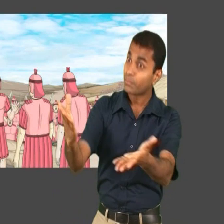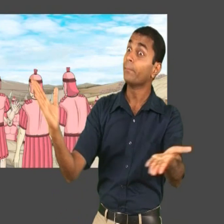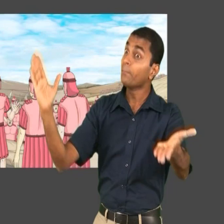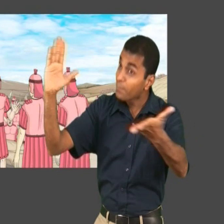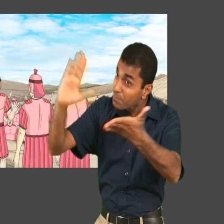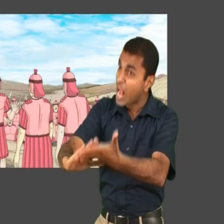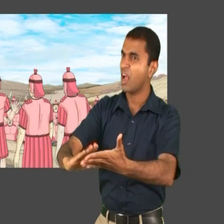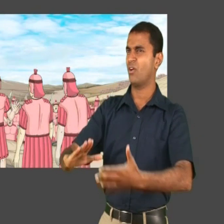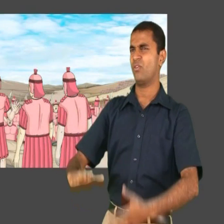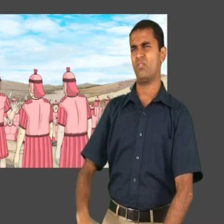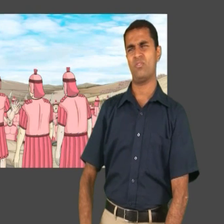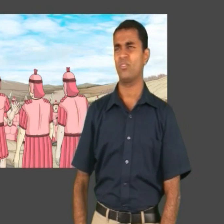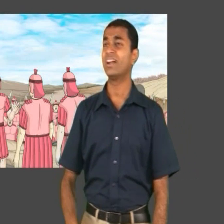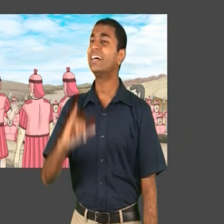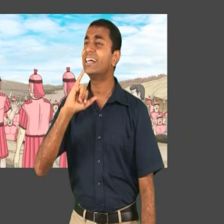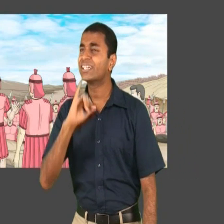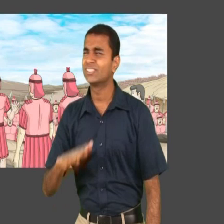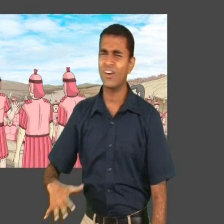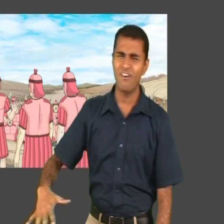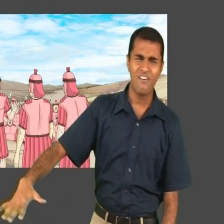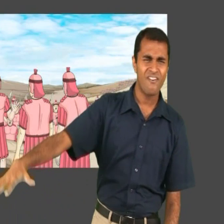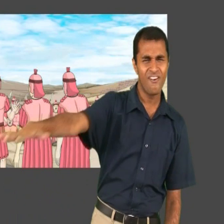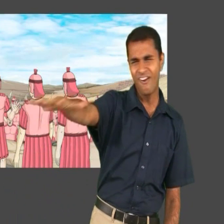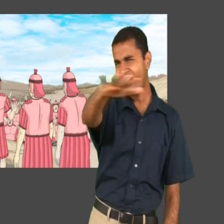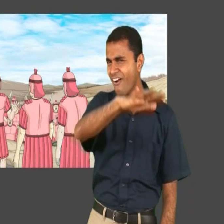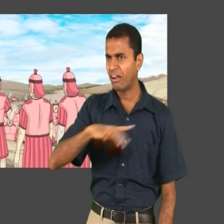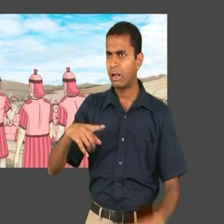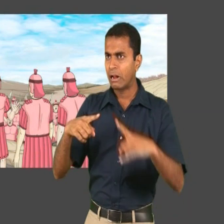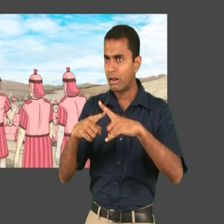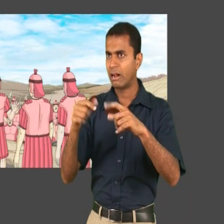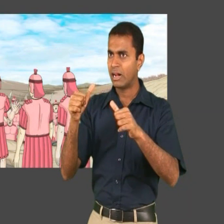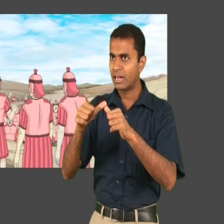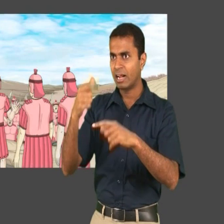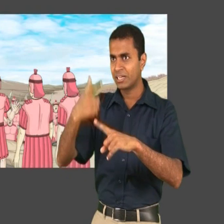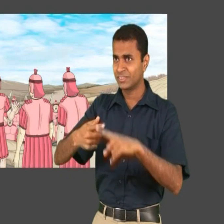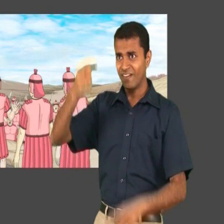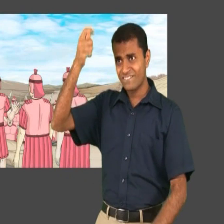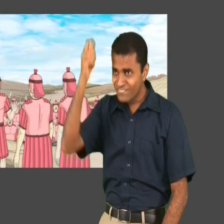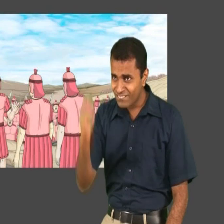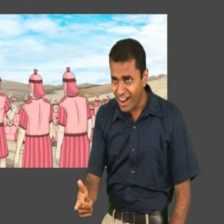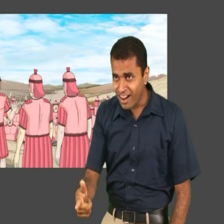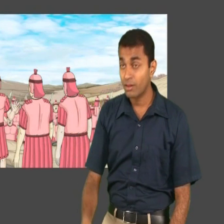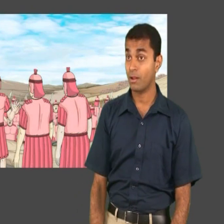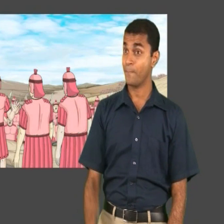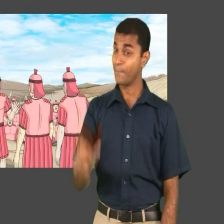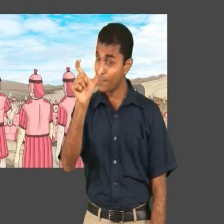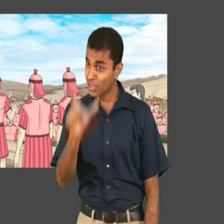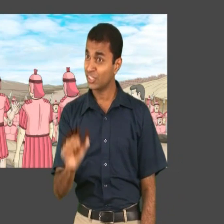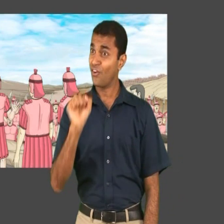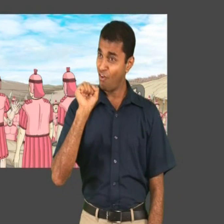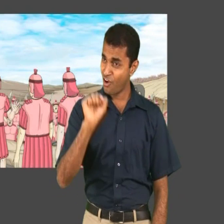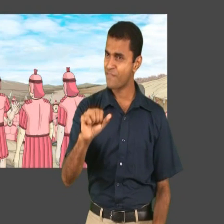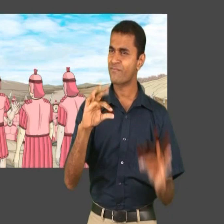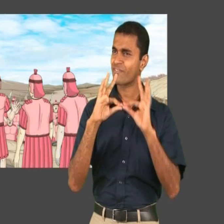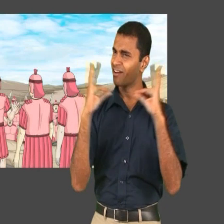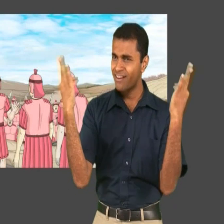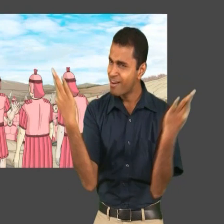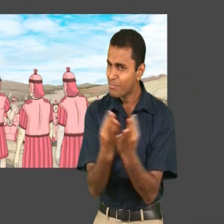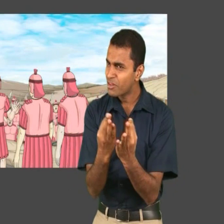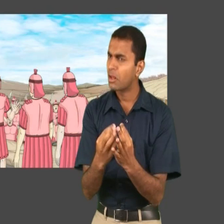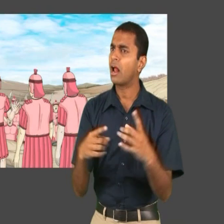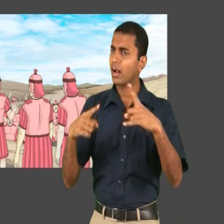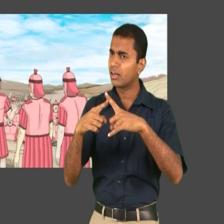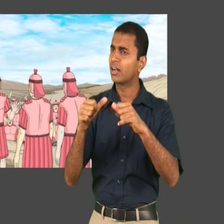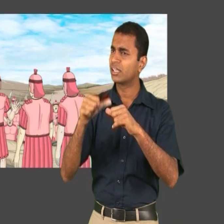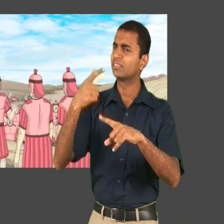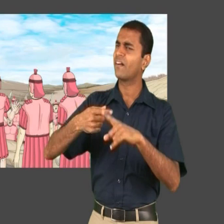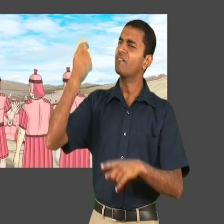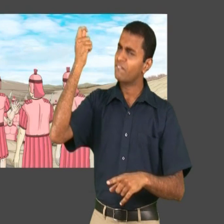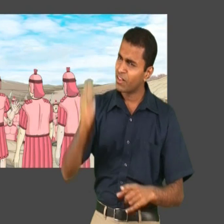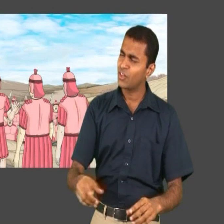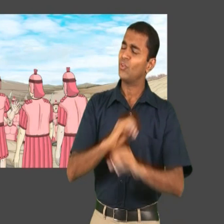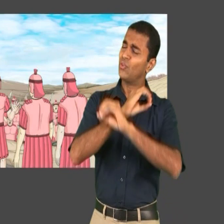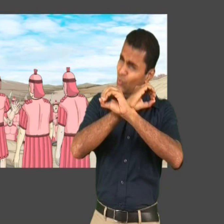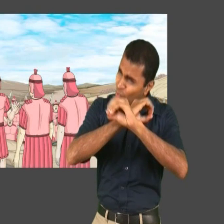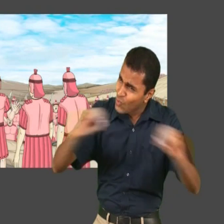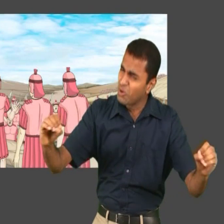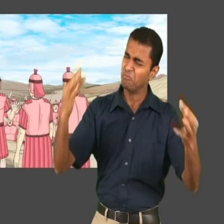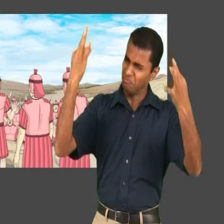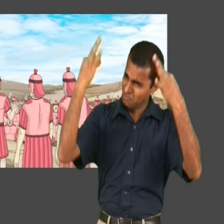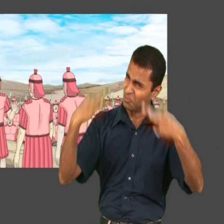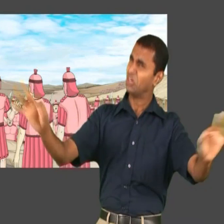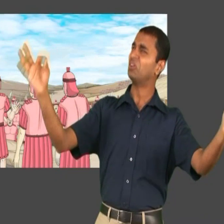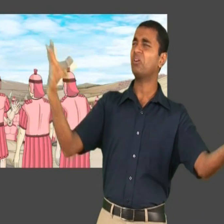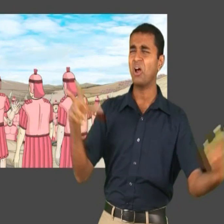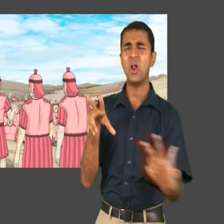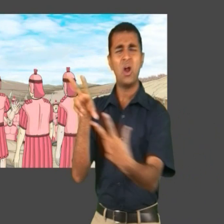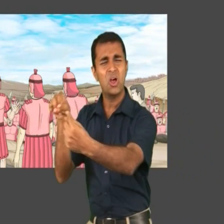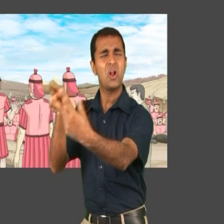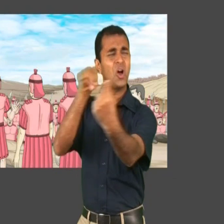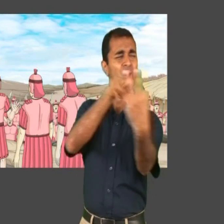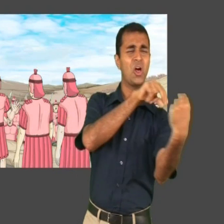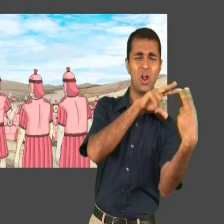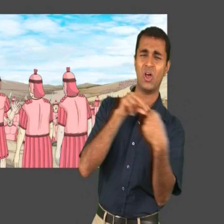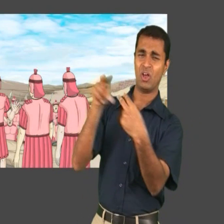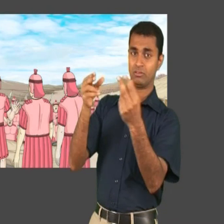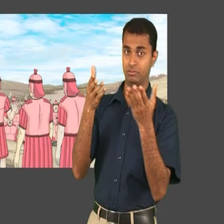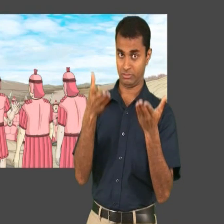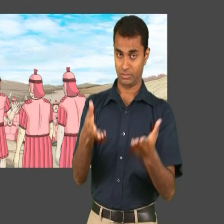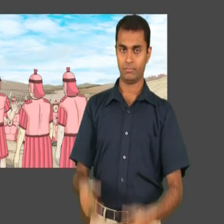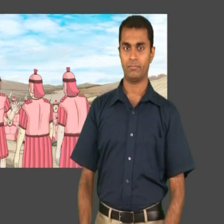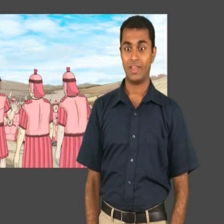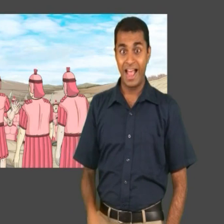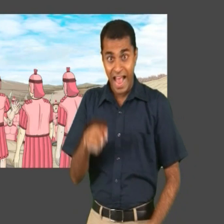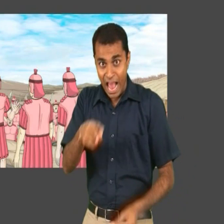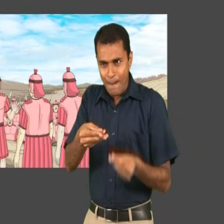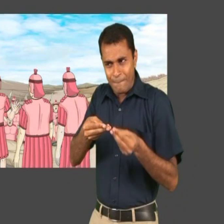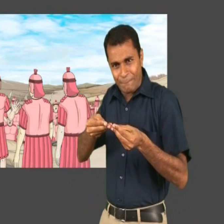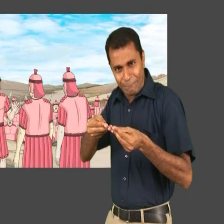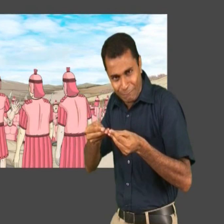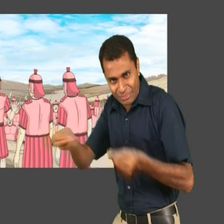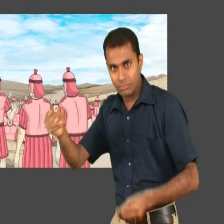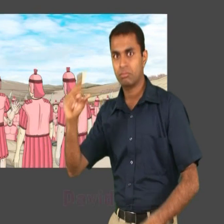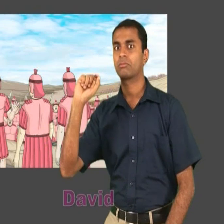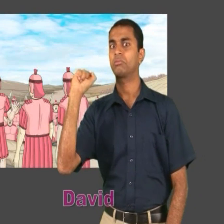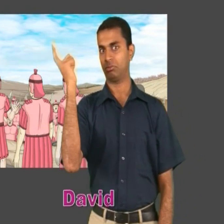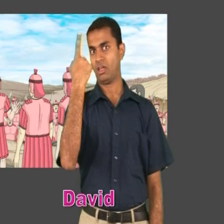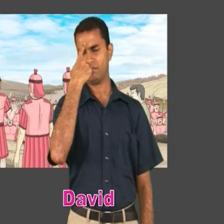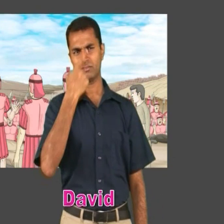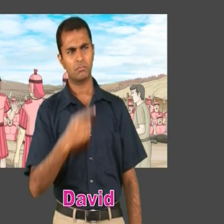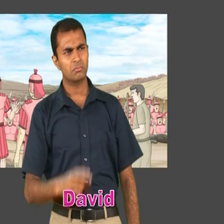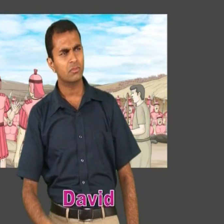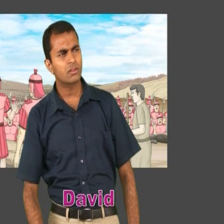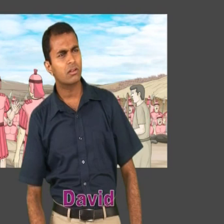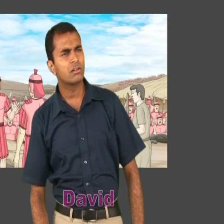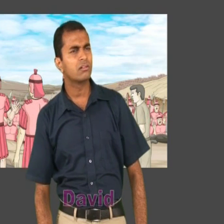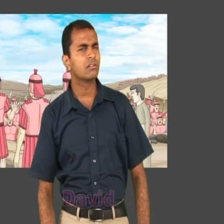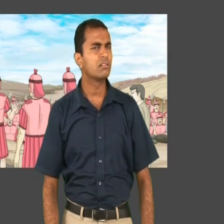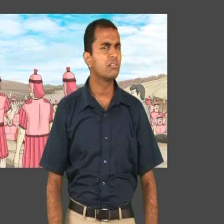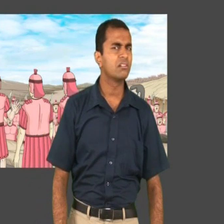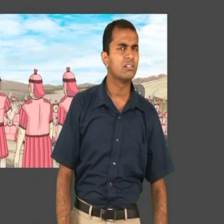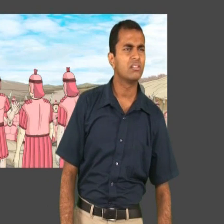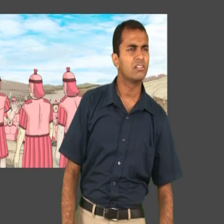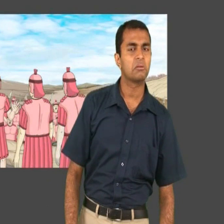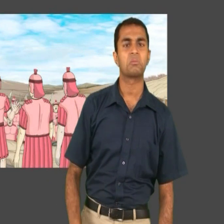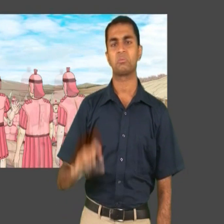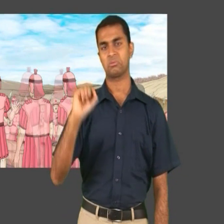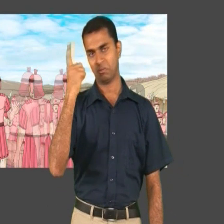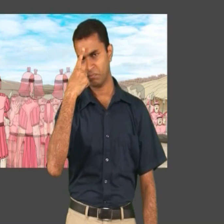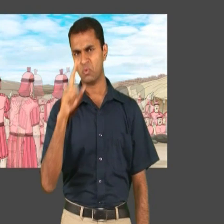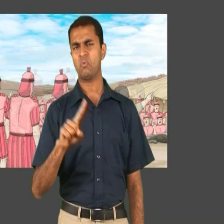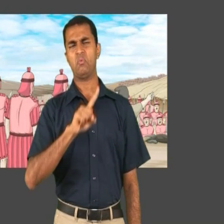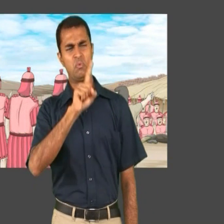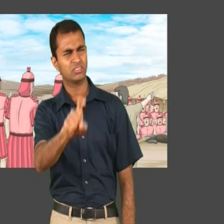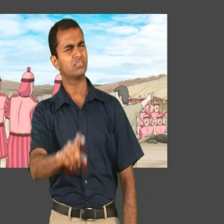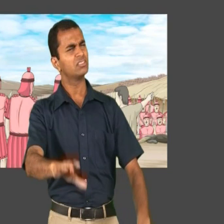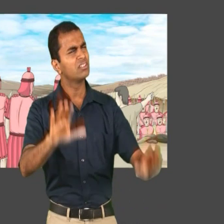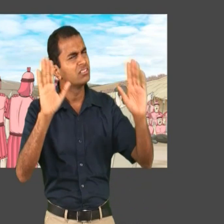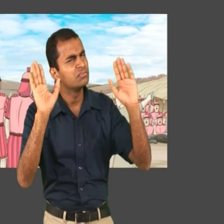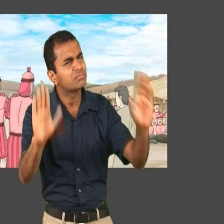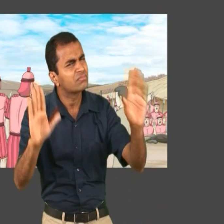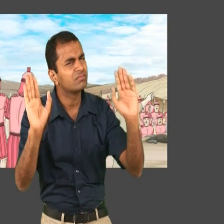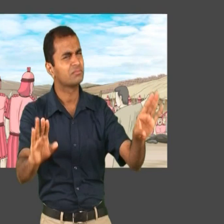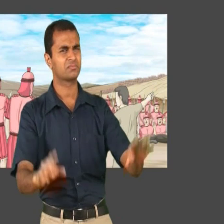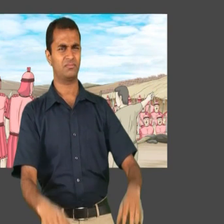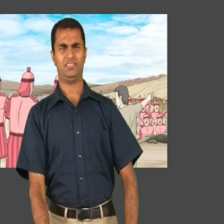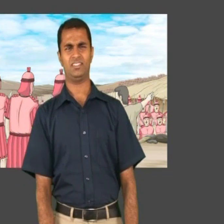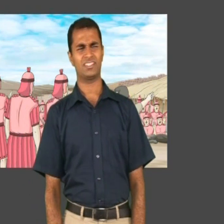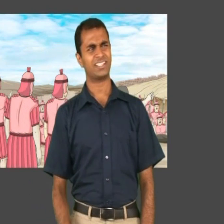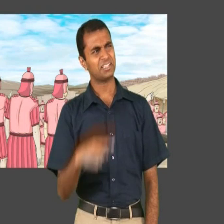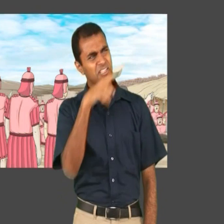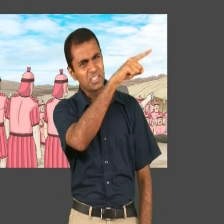And he will give him his daughter in marriage and exempt his father’s house from taxation in Israel.”